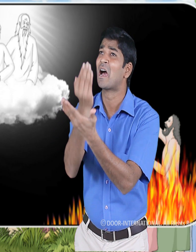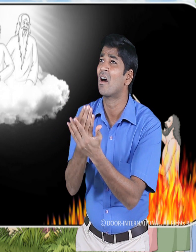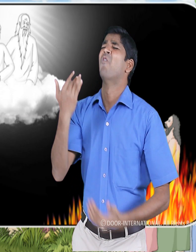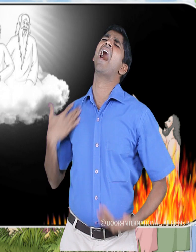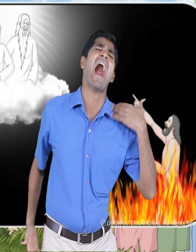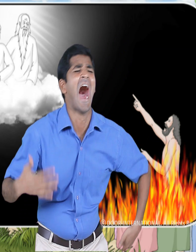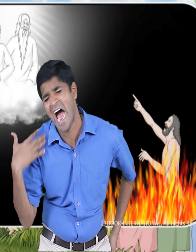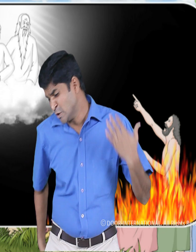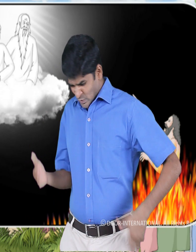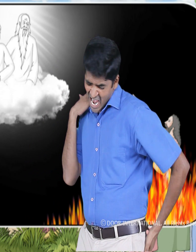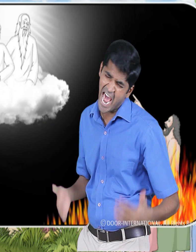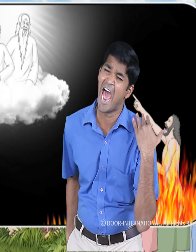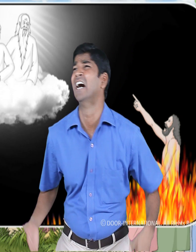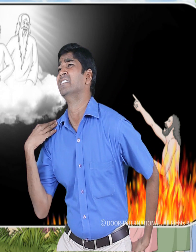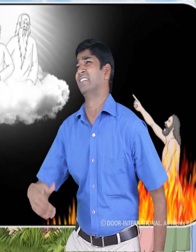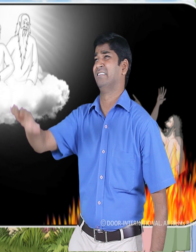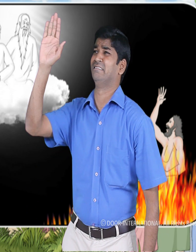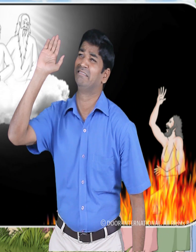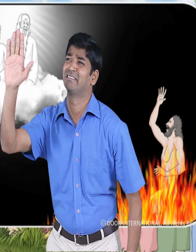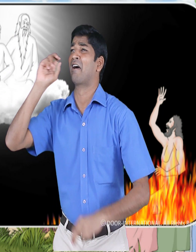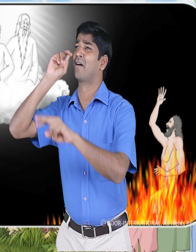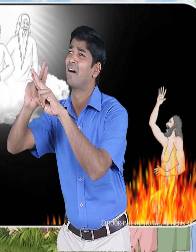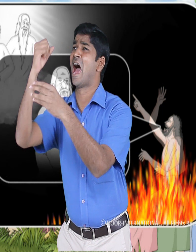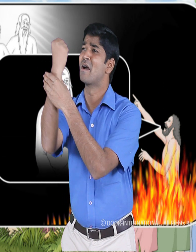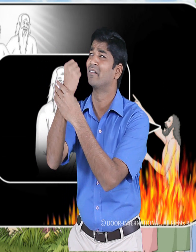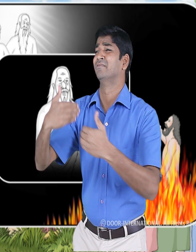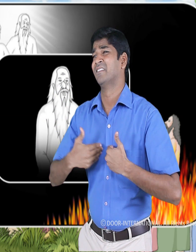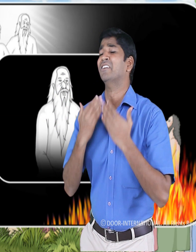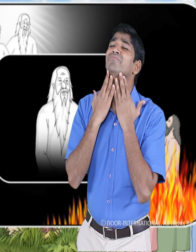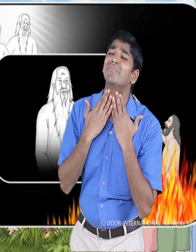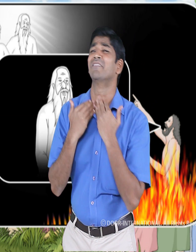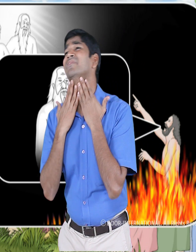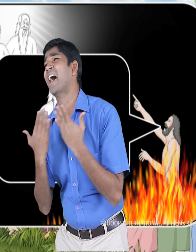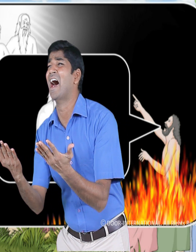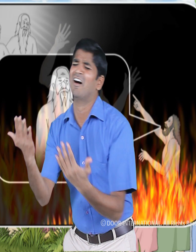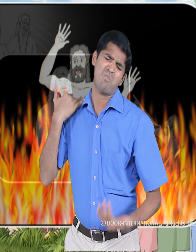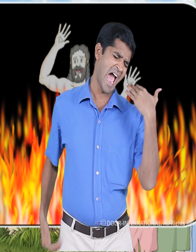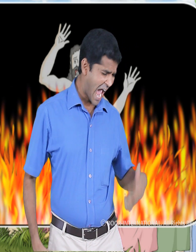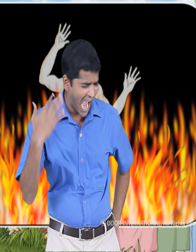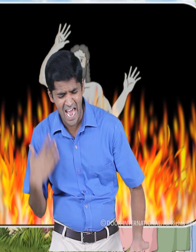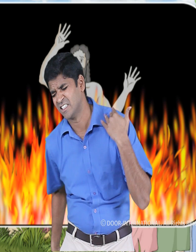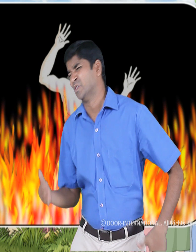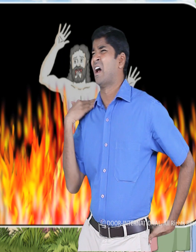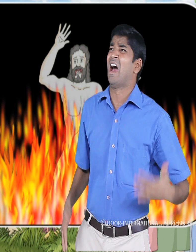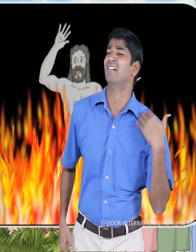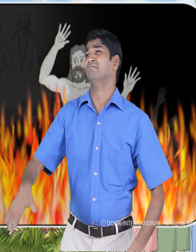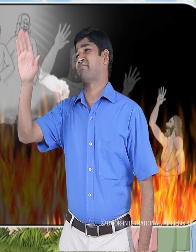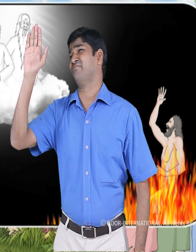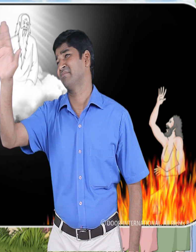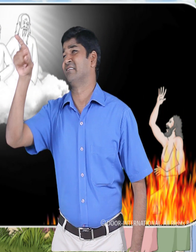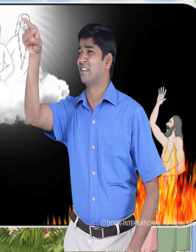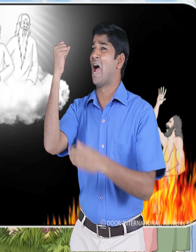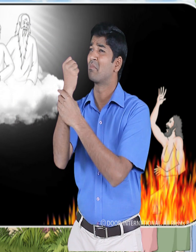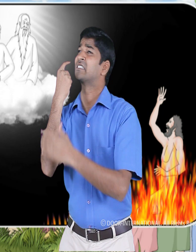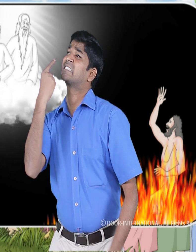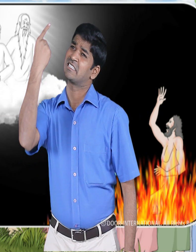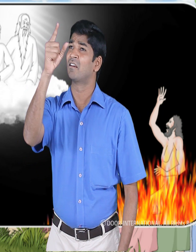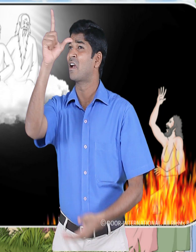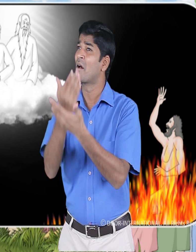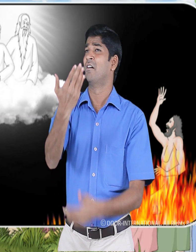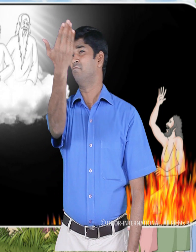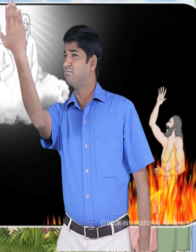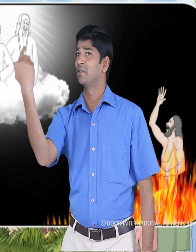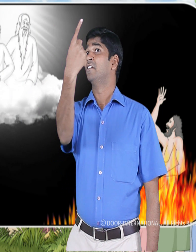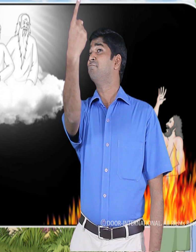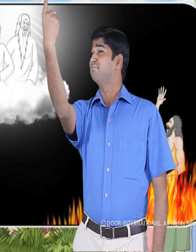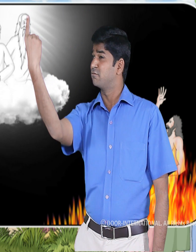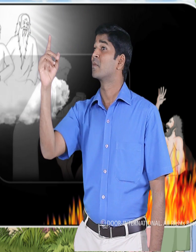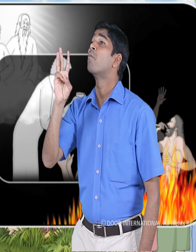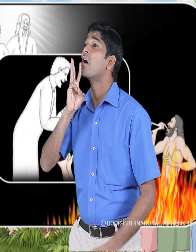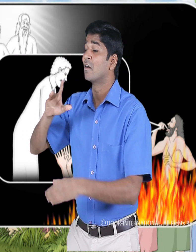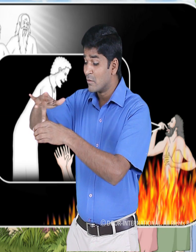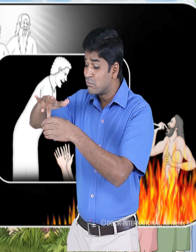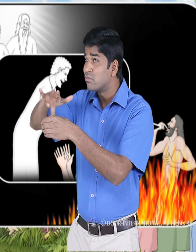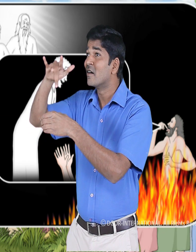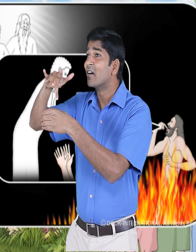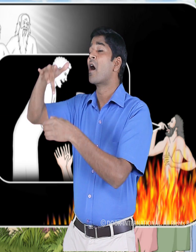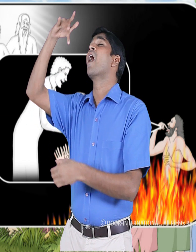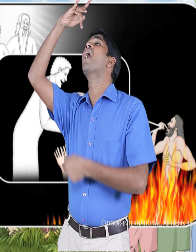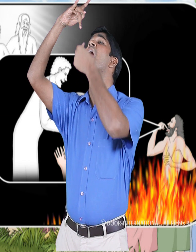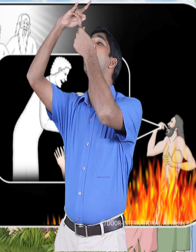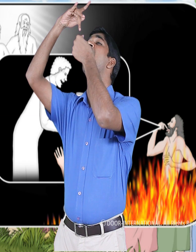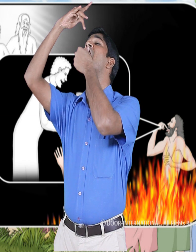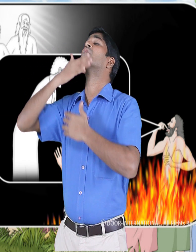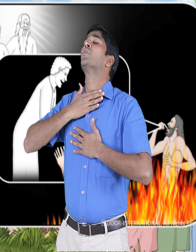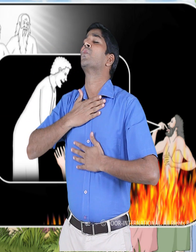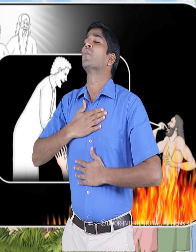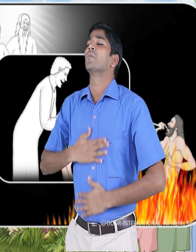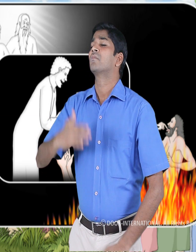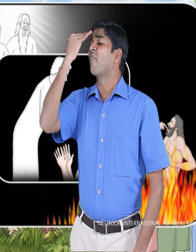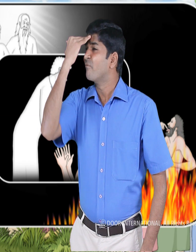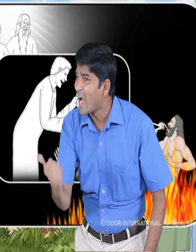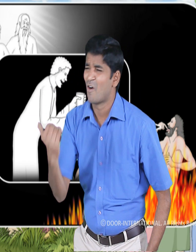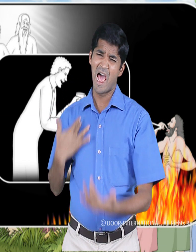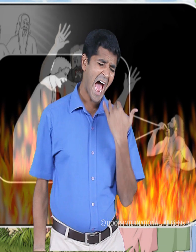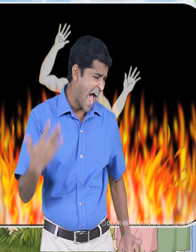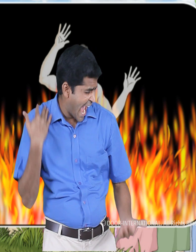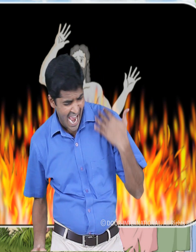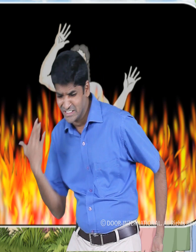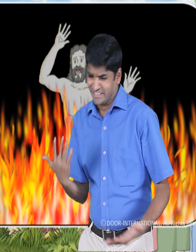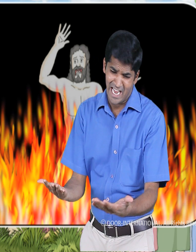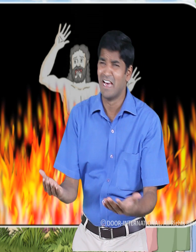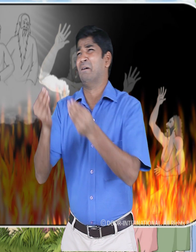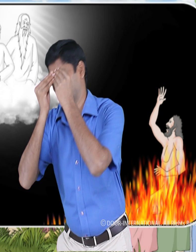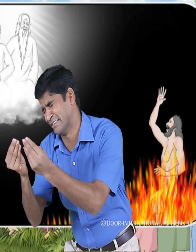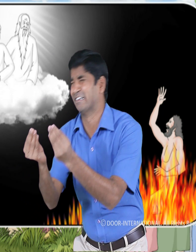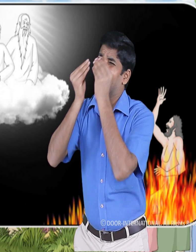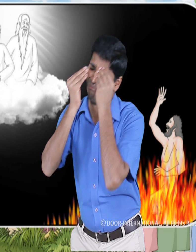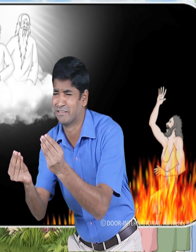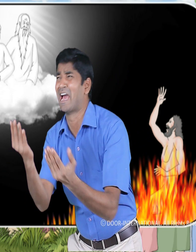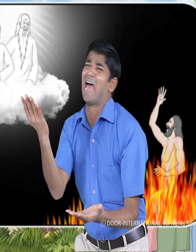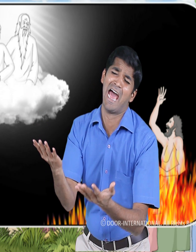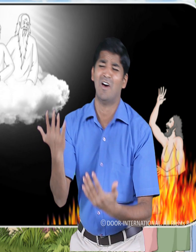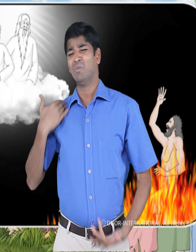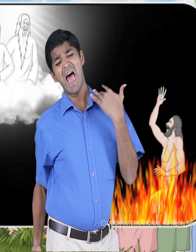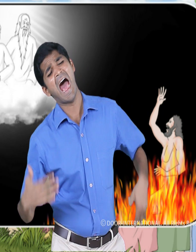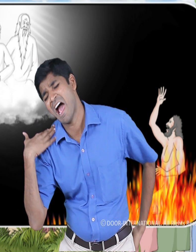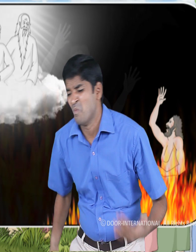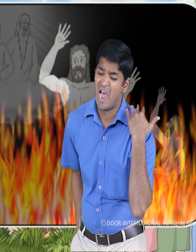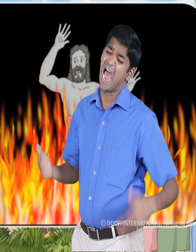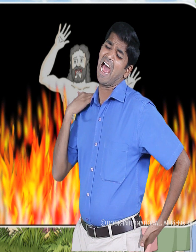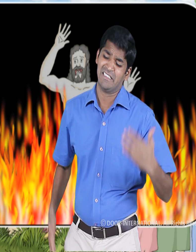So he cried out, ‘Father Abraham, have mercy on me and send Lazarus to dip the tip of his finger in water and cool my tongue.